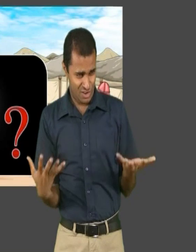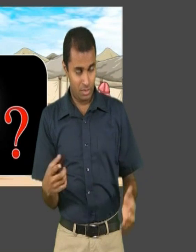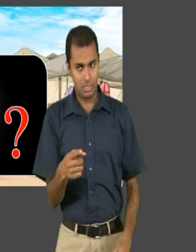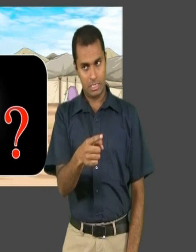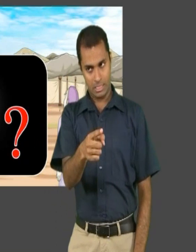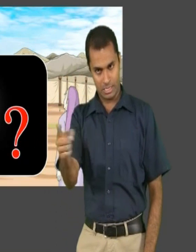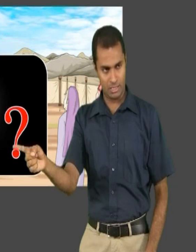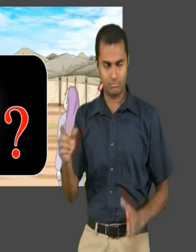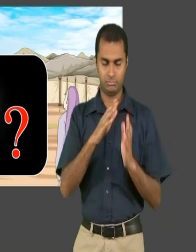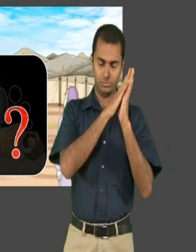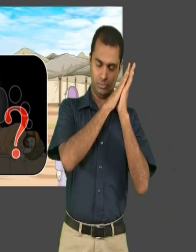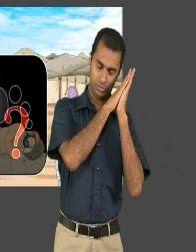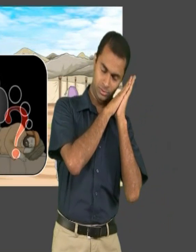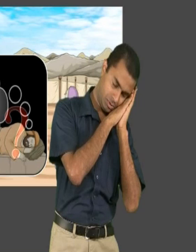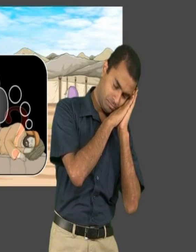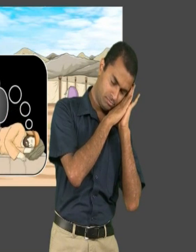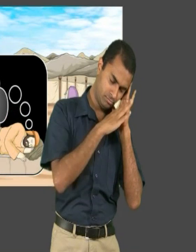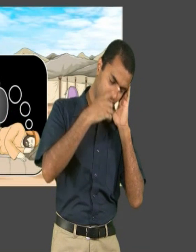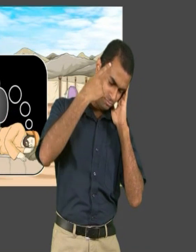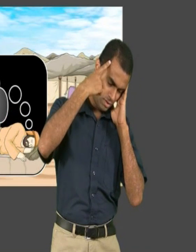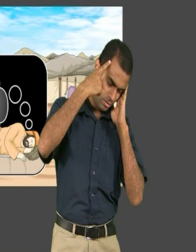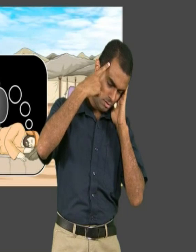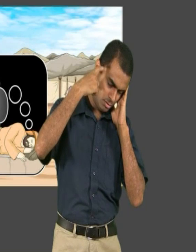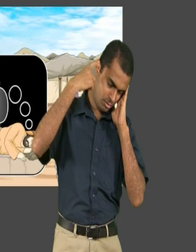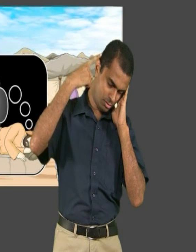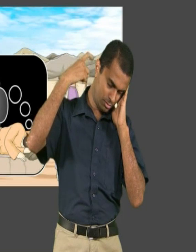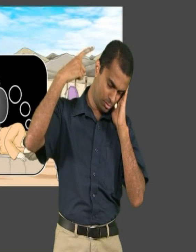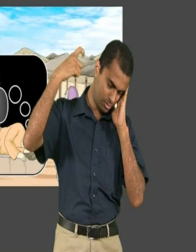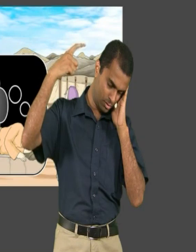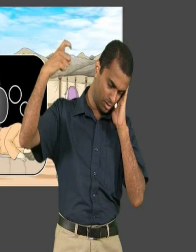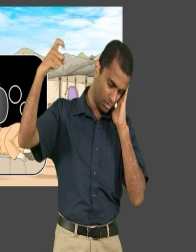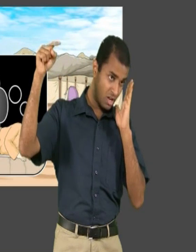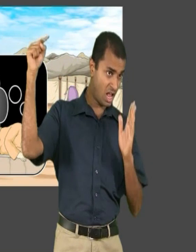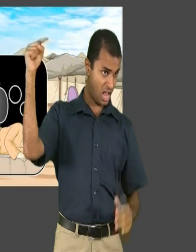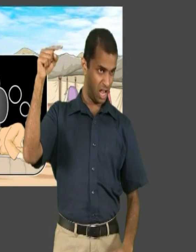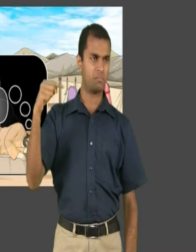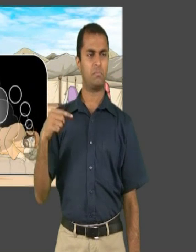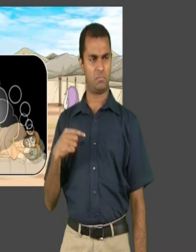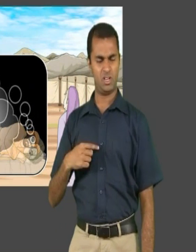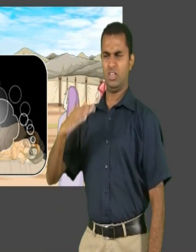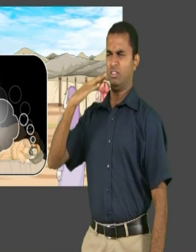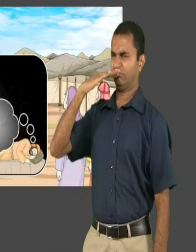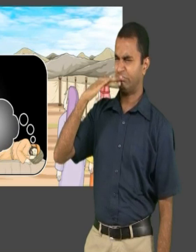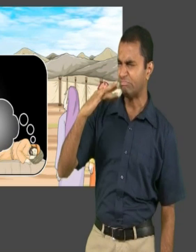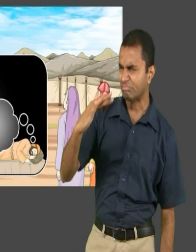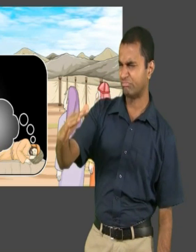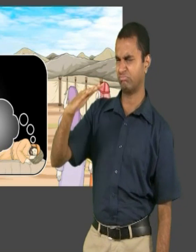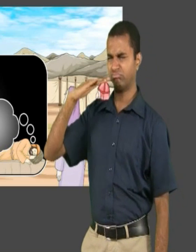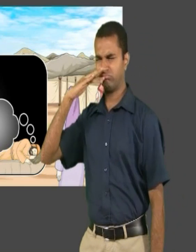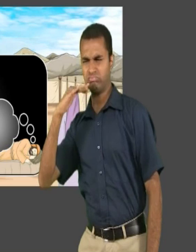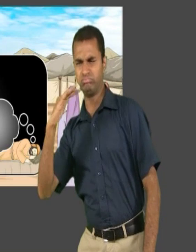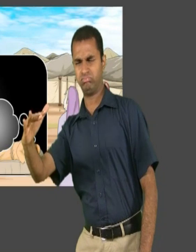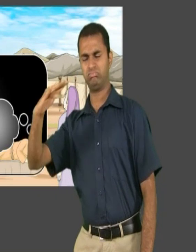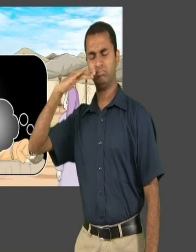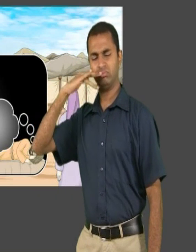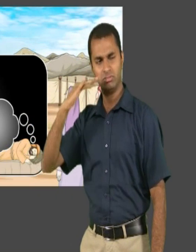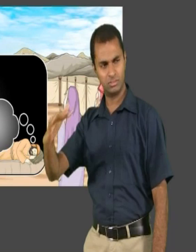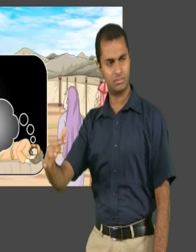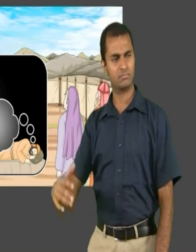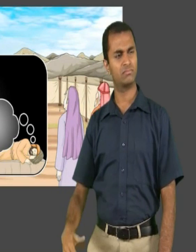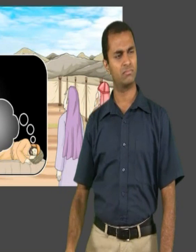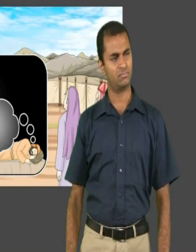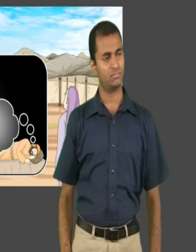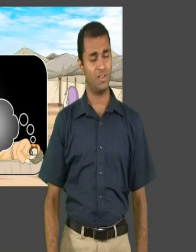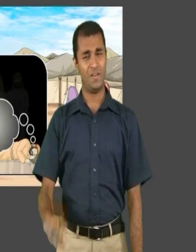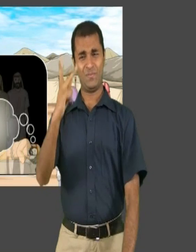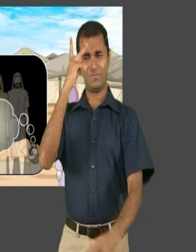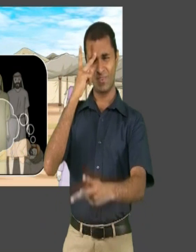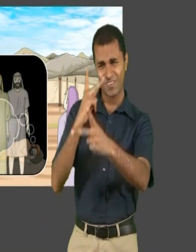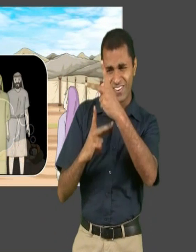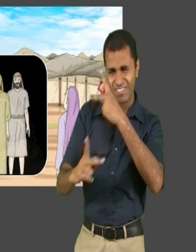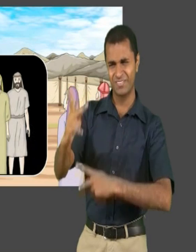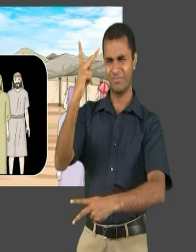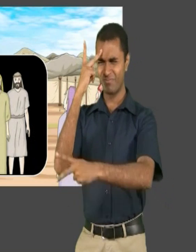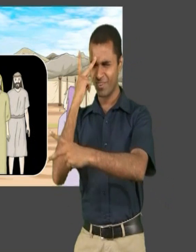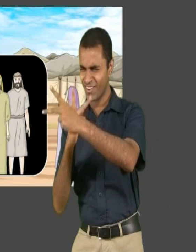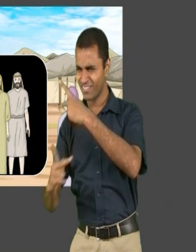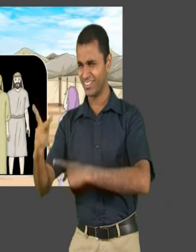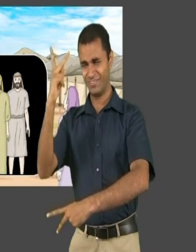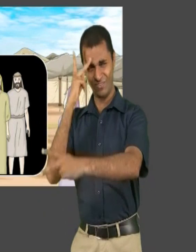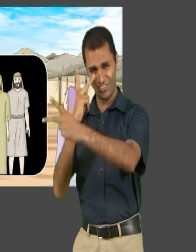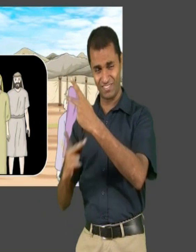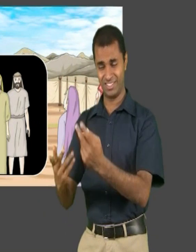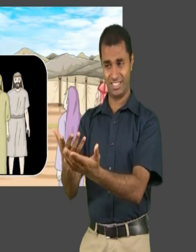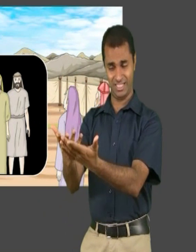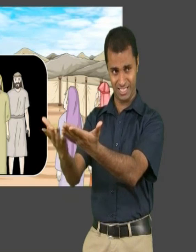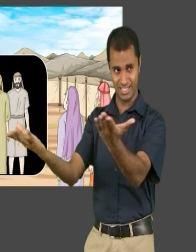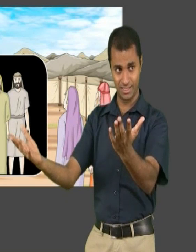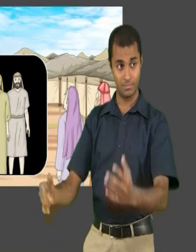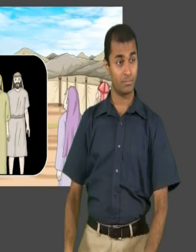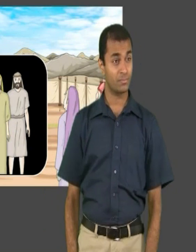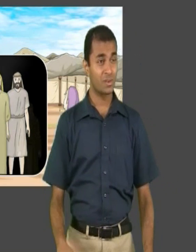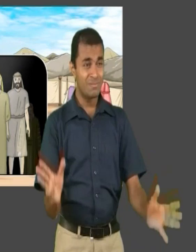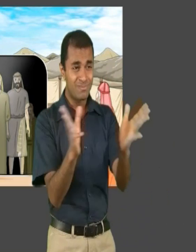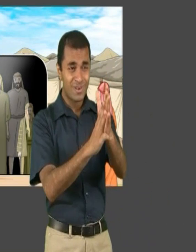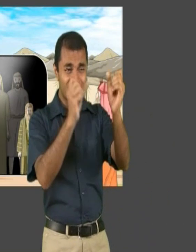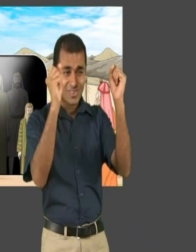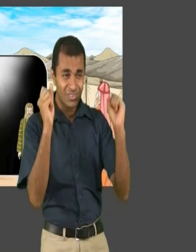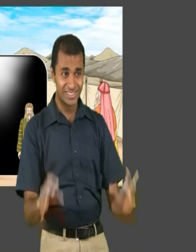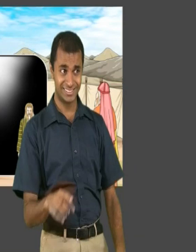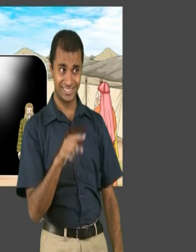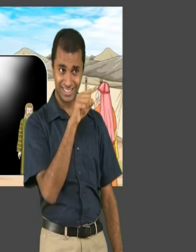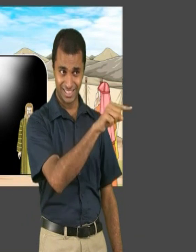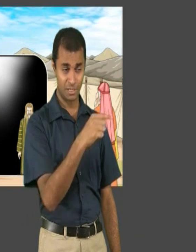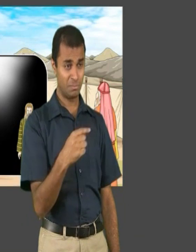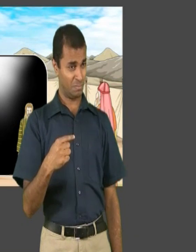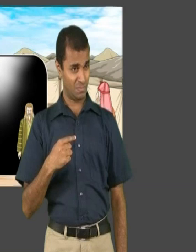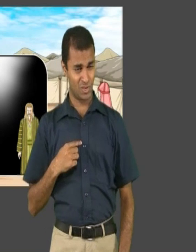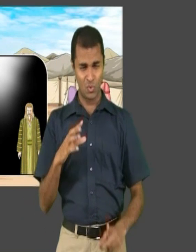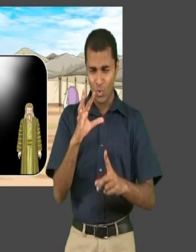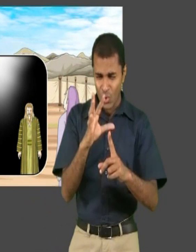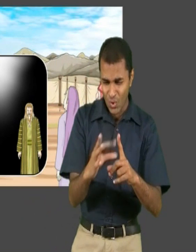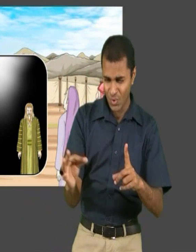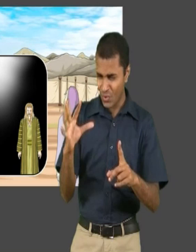I will speak to him in a dream.